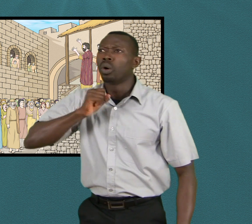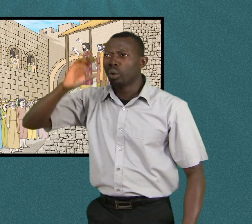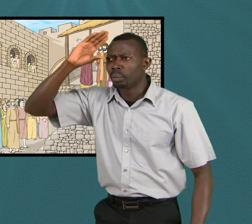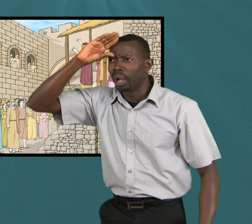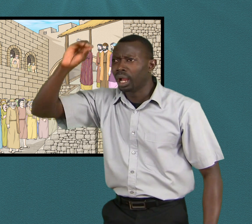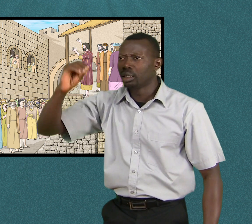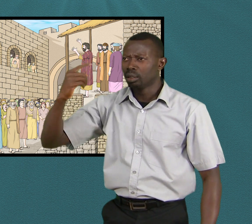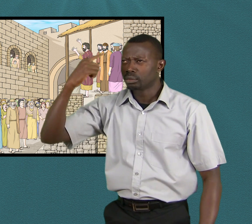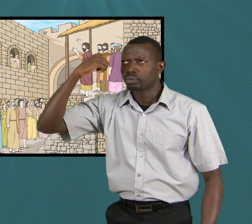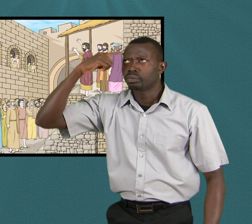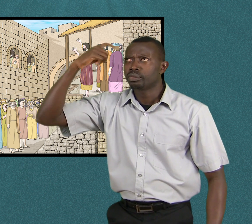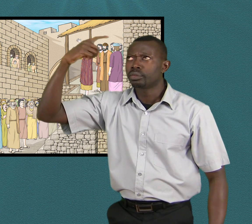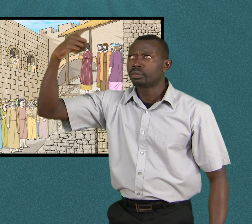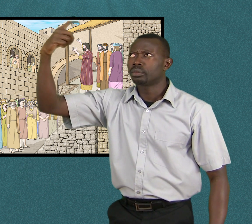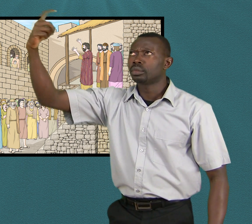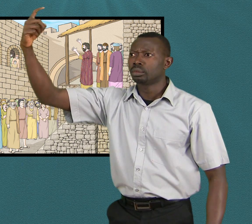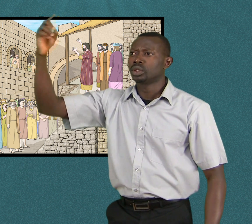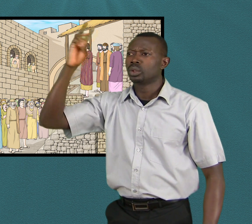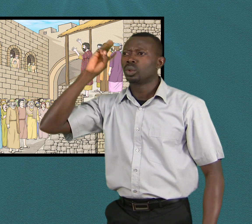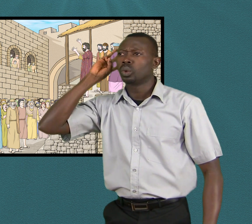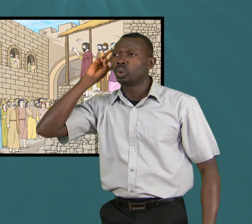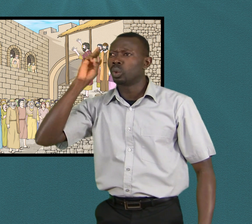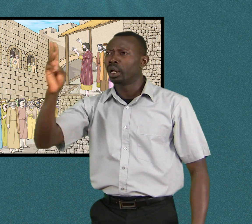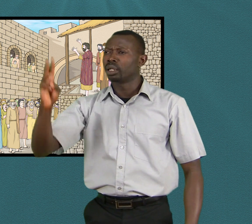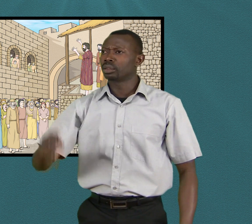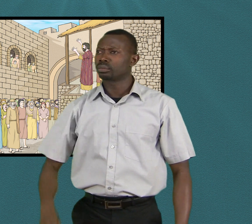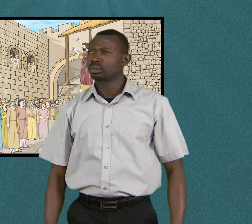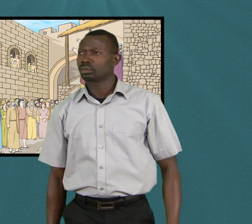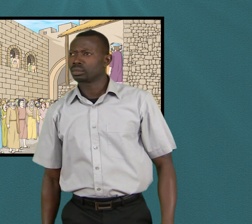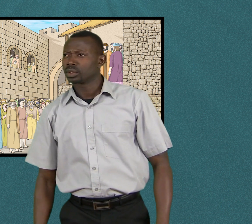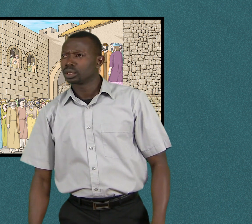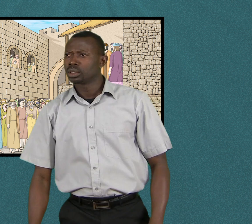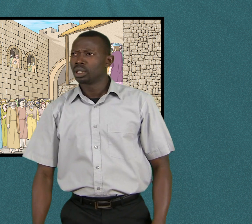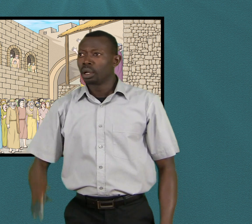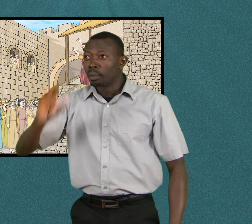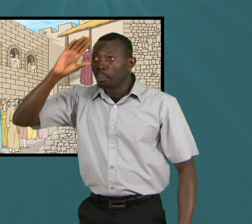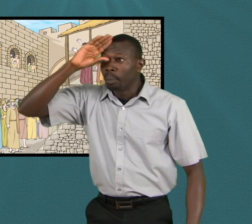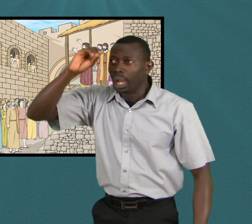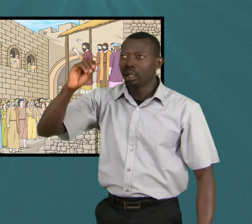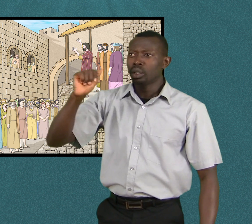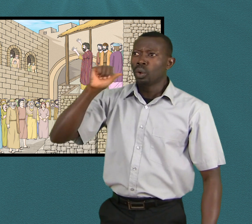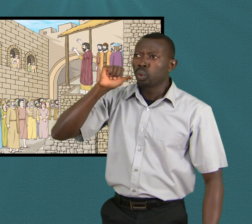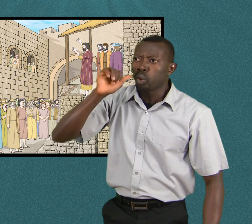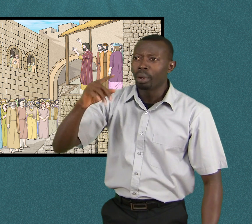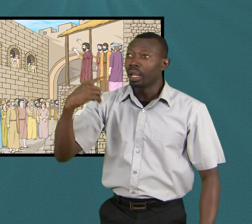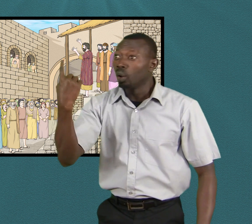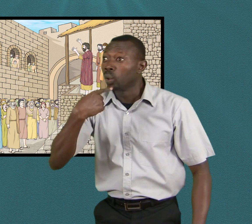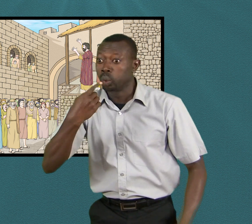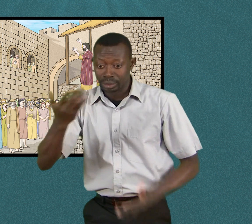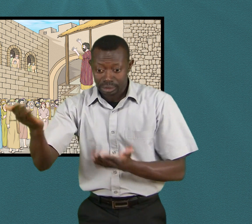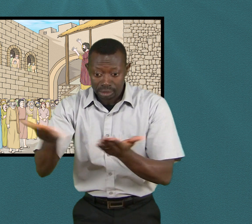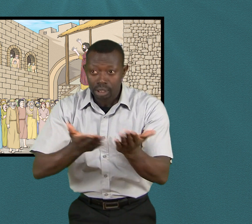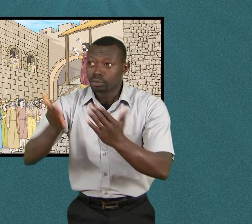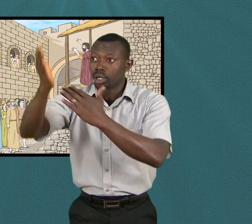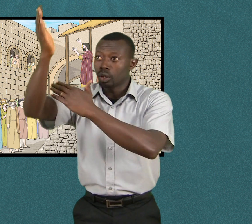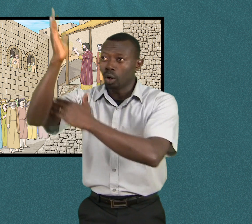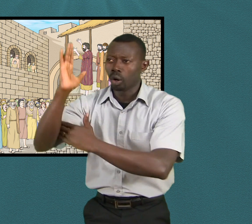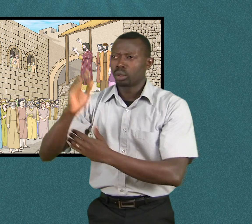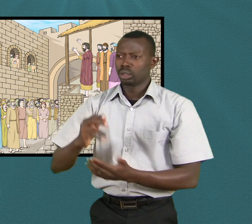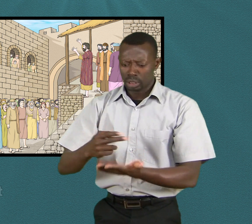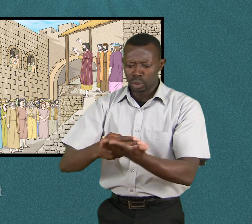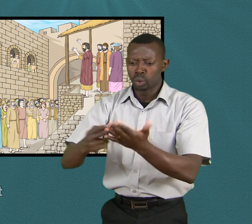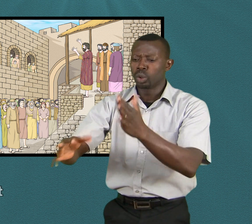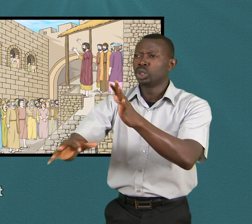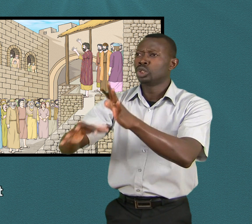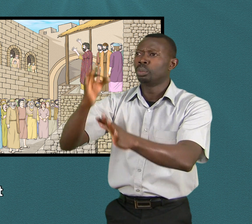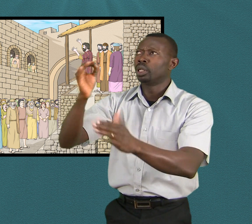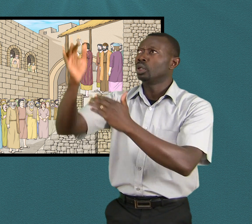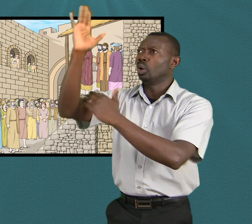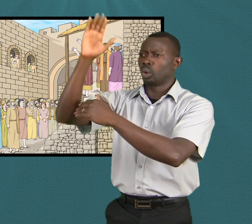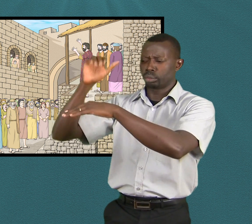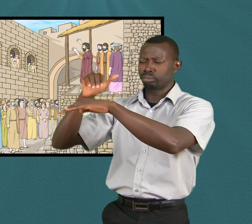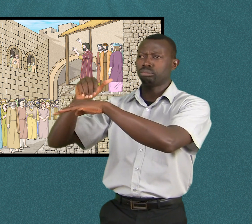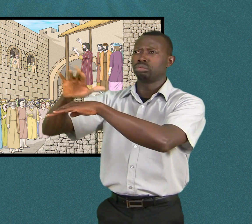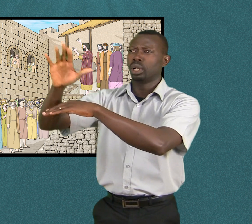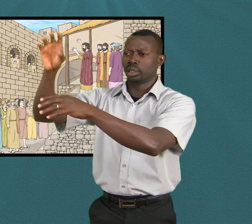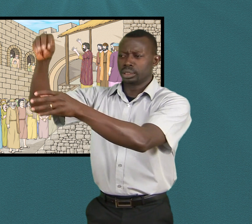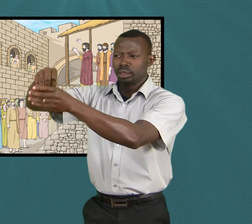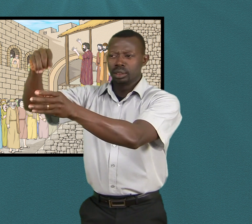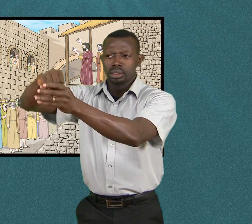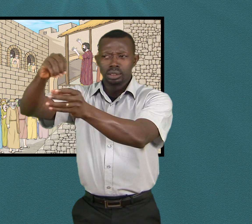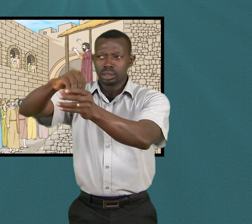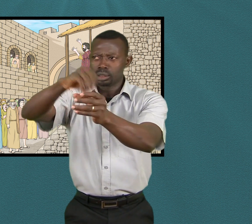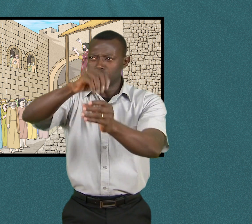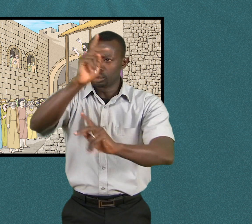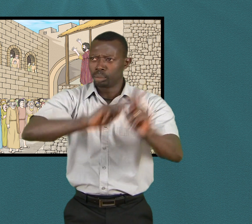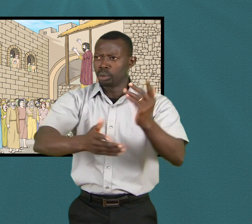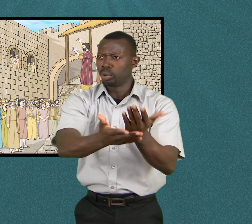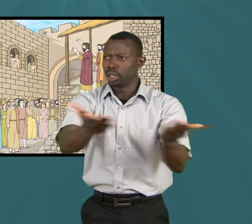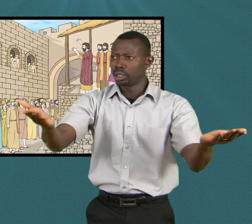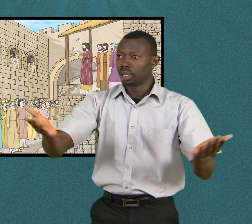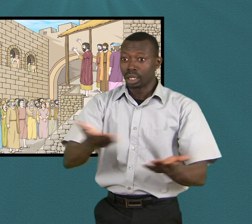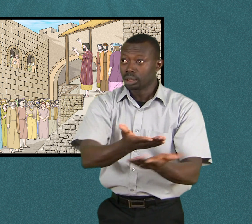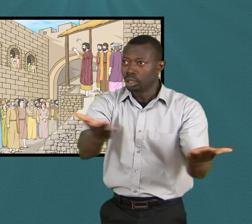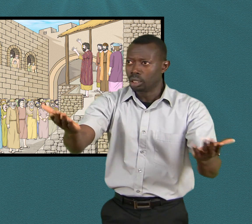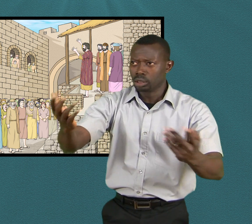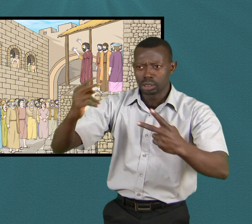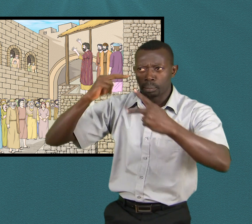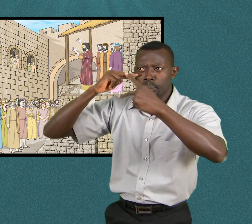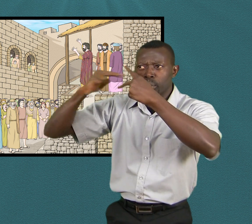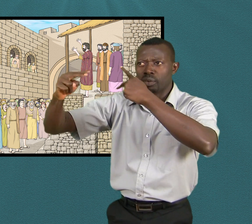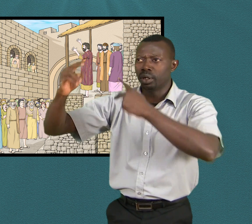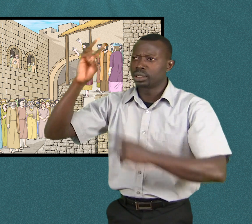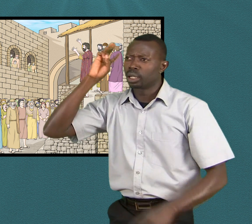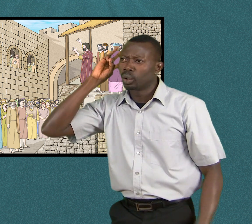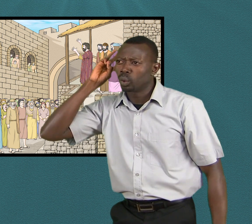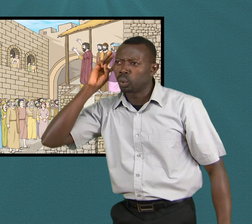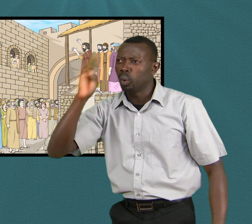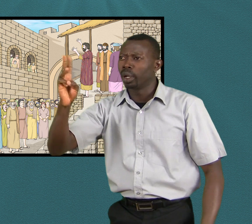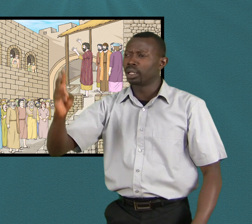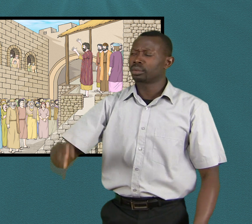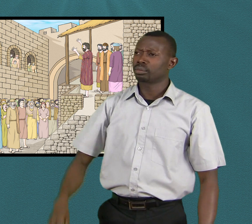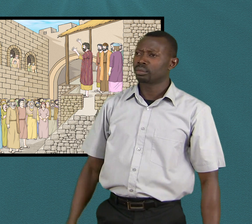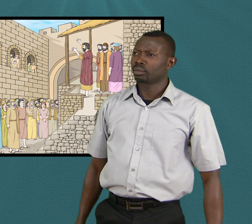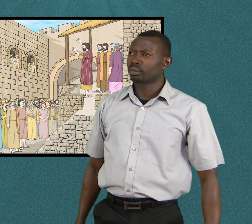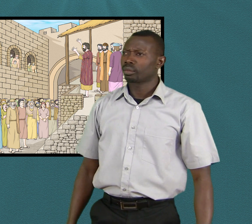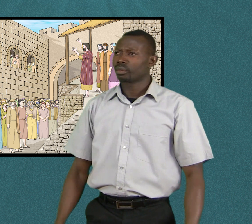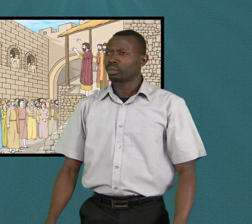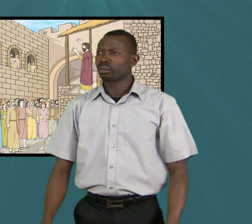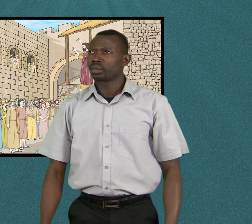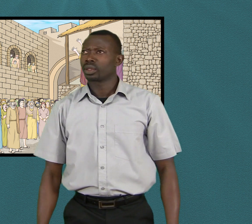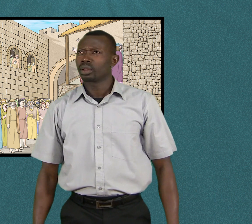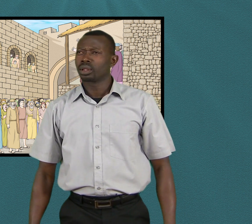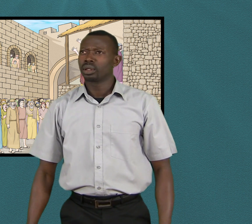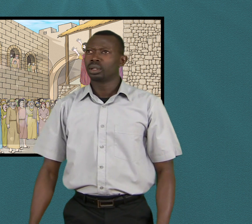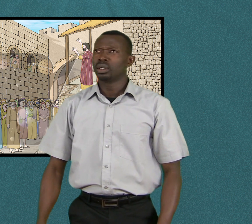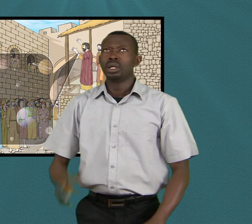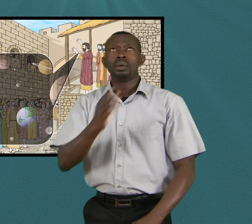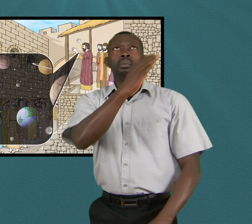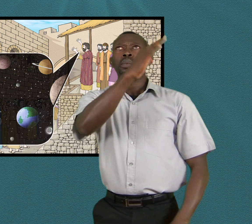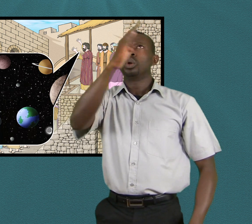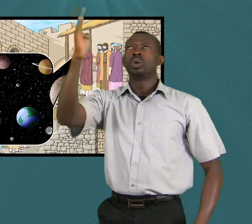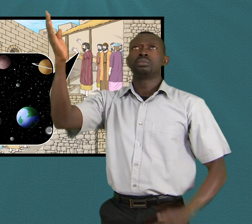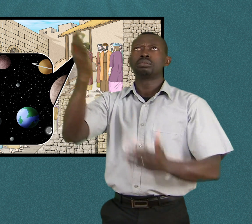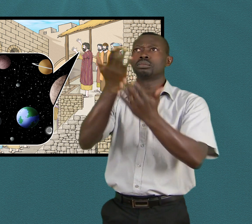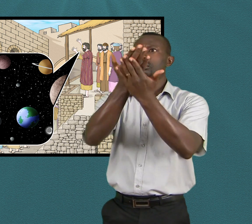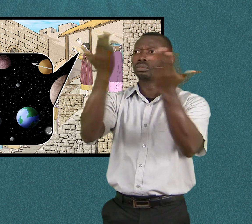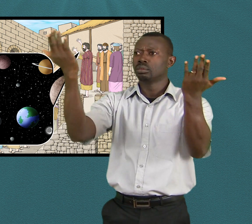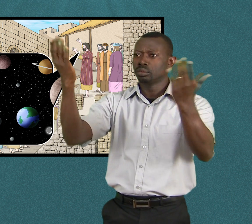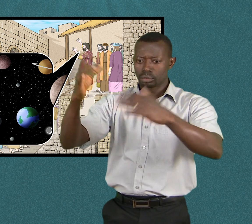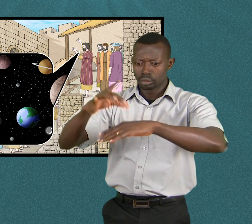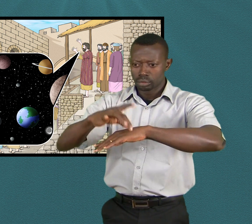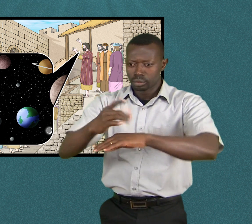Even on My menservants and maidservants I will pour out My Spirit in those days, and they will prophesy.